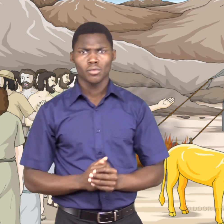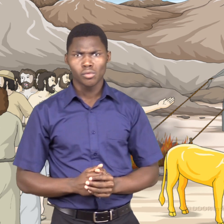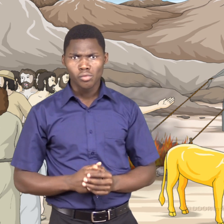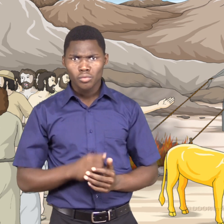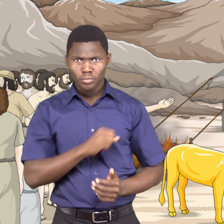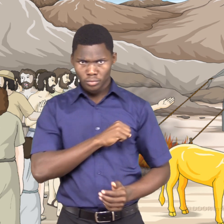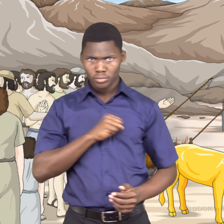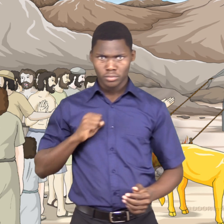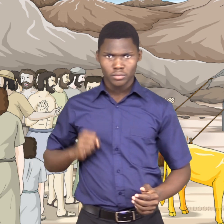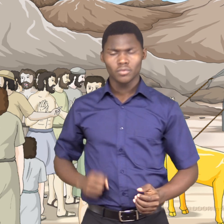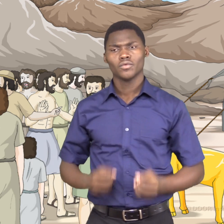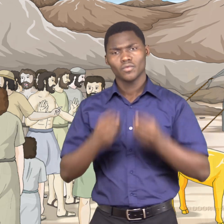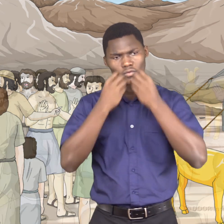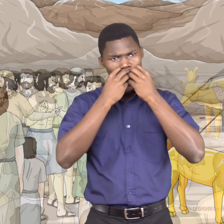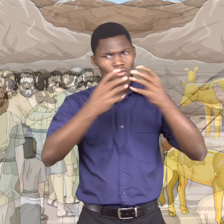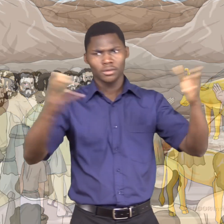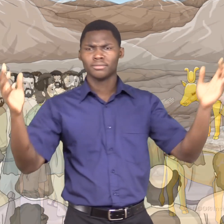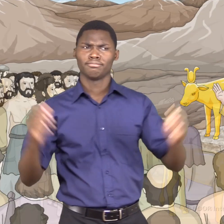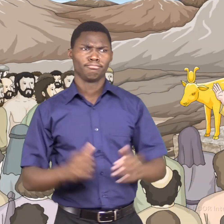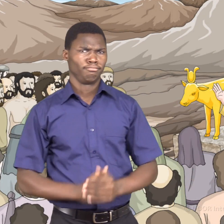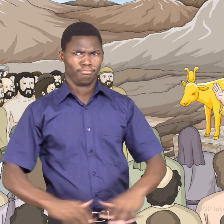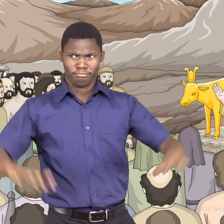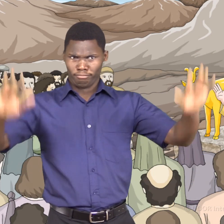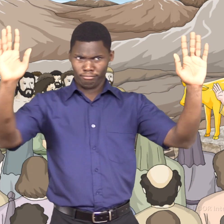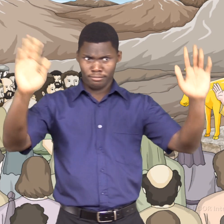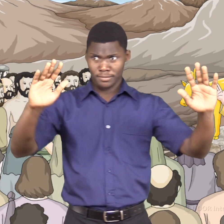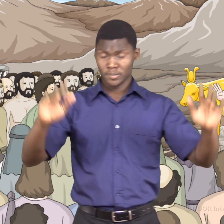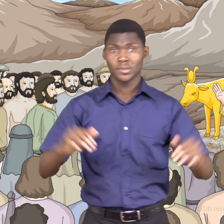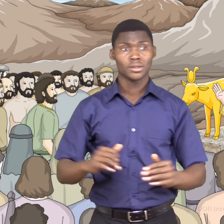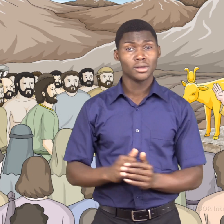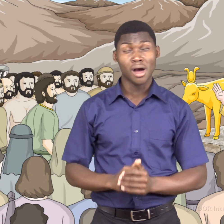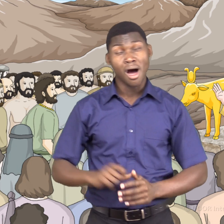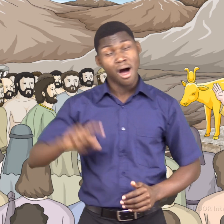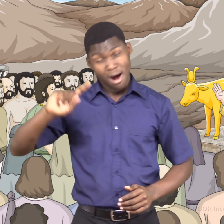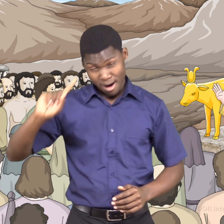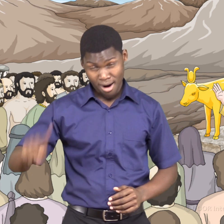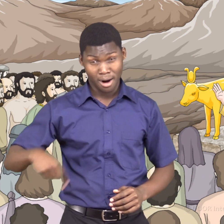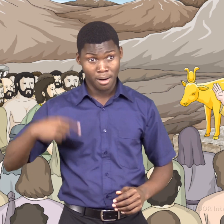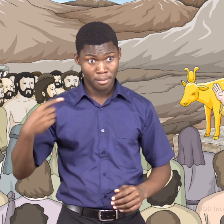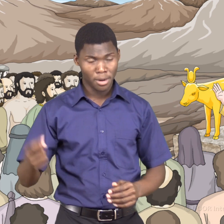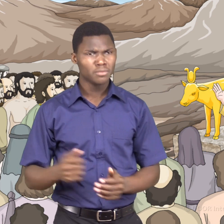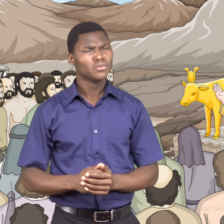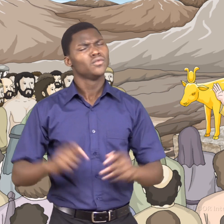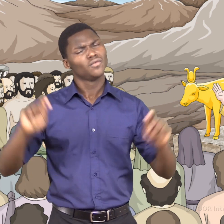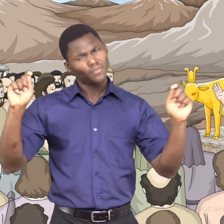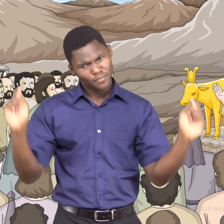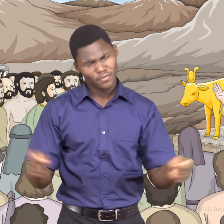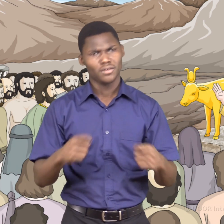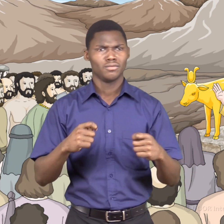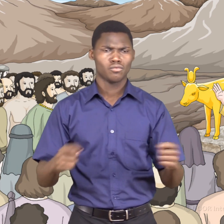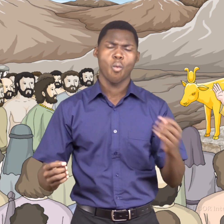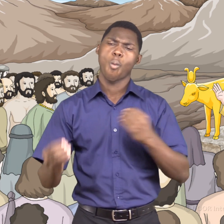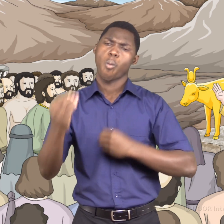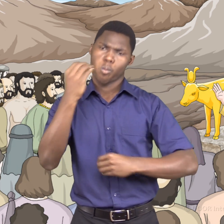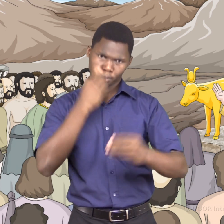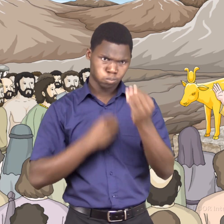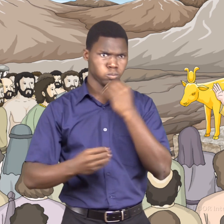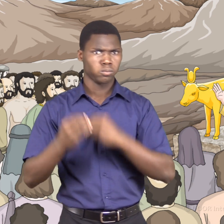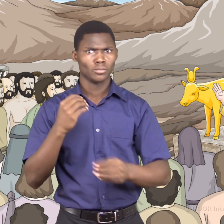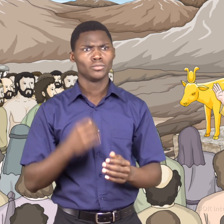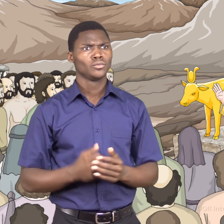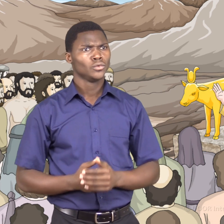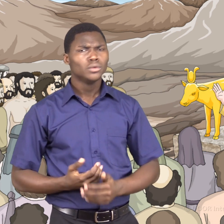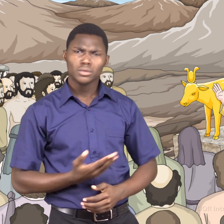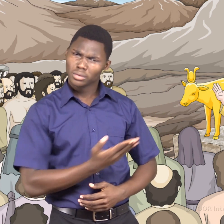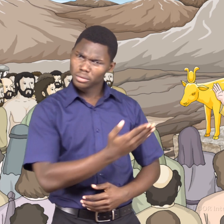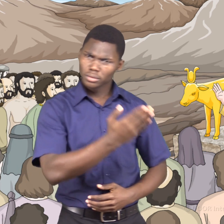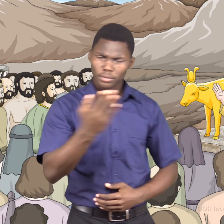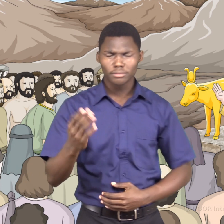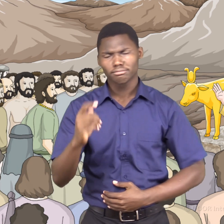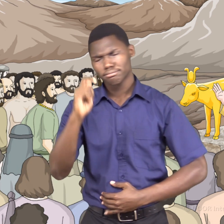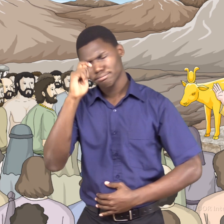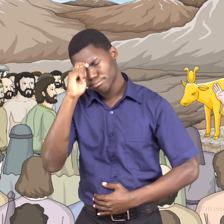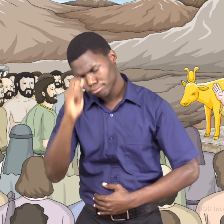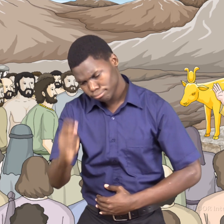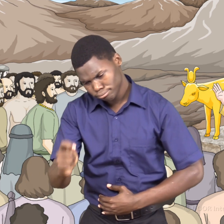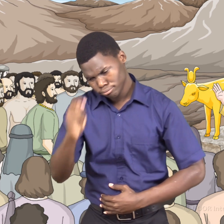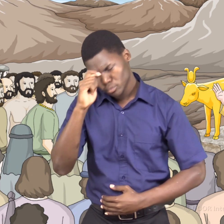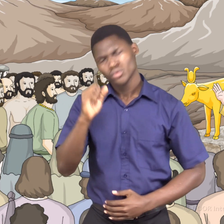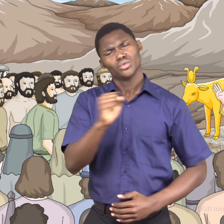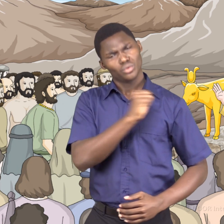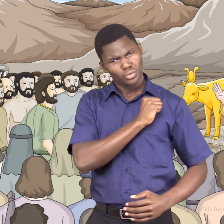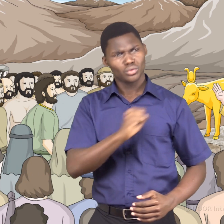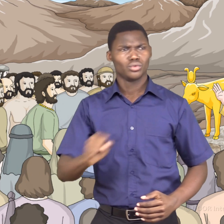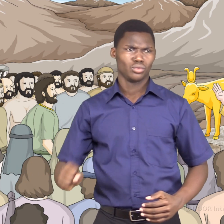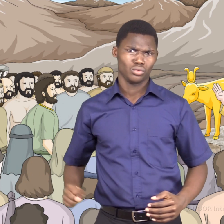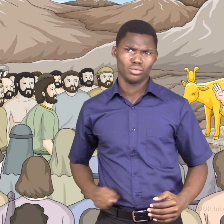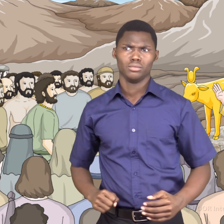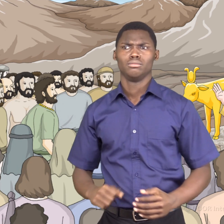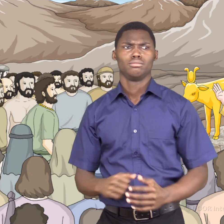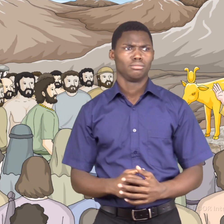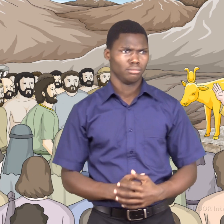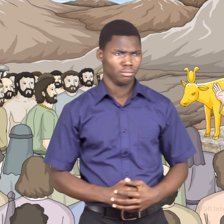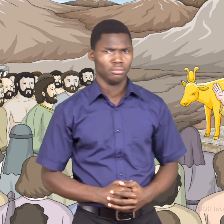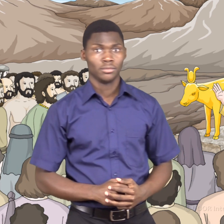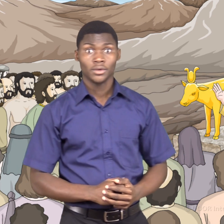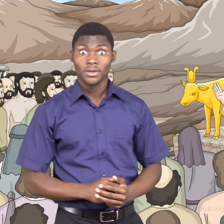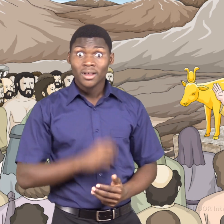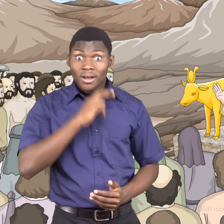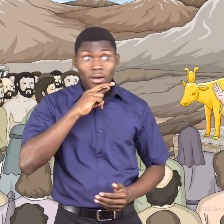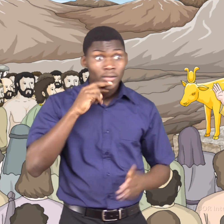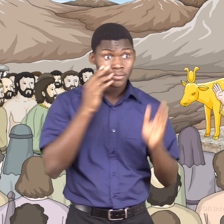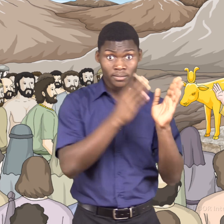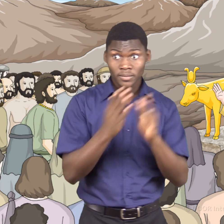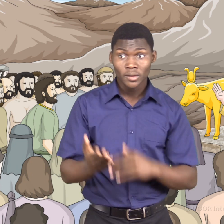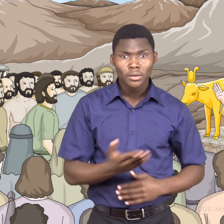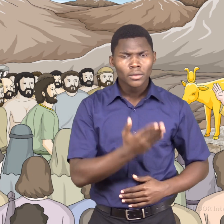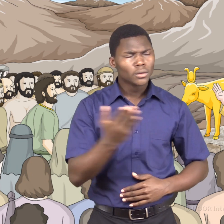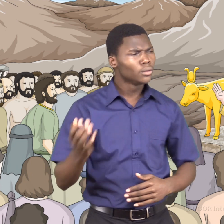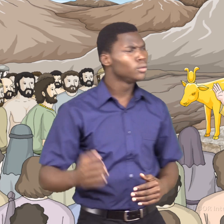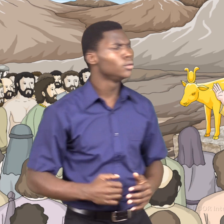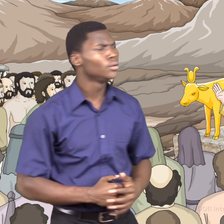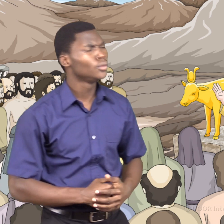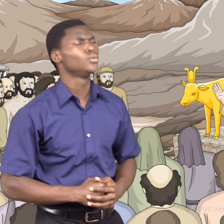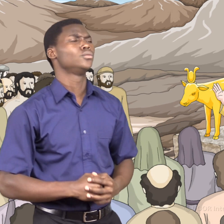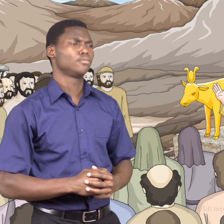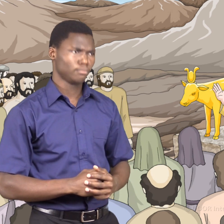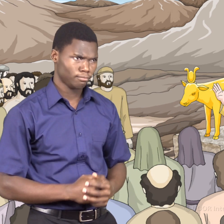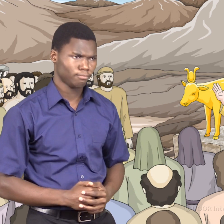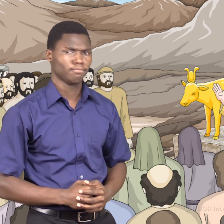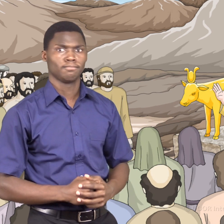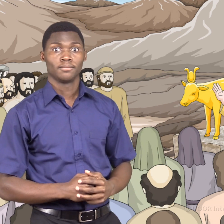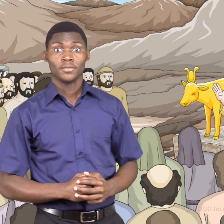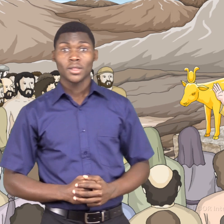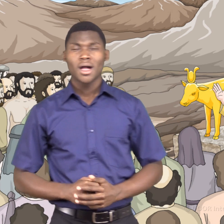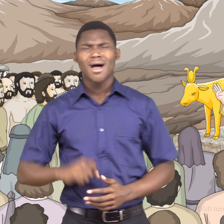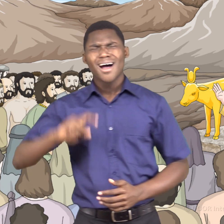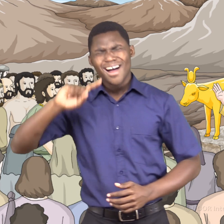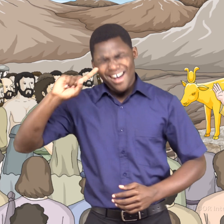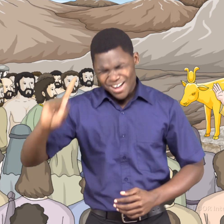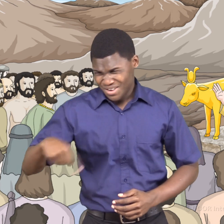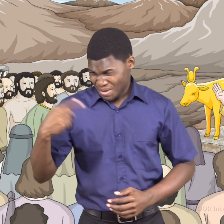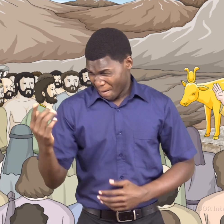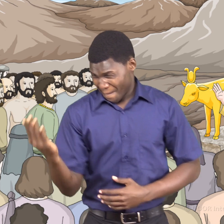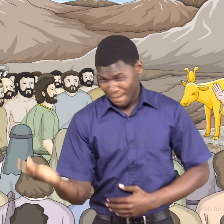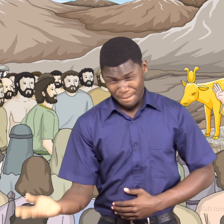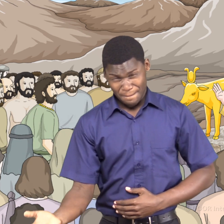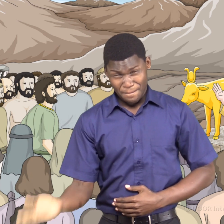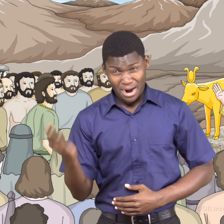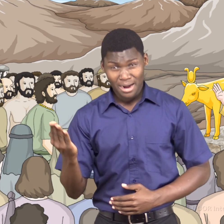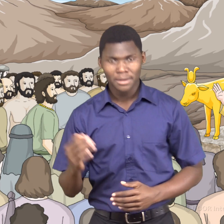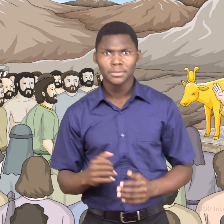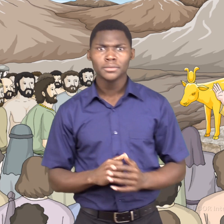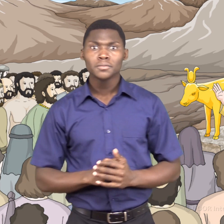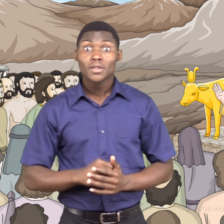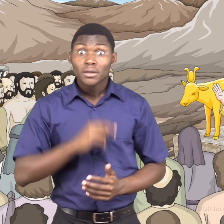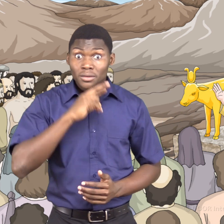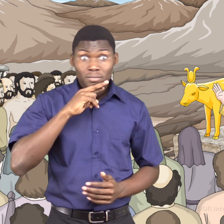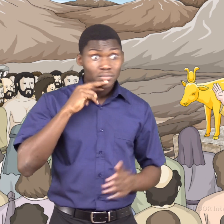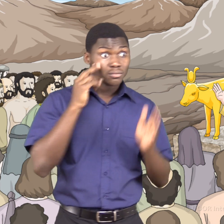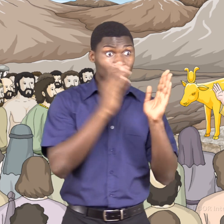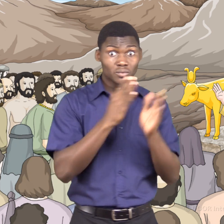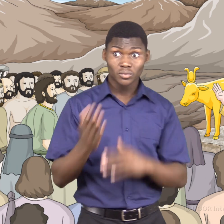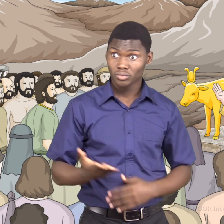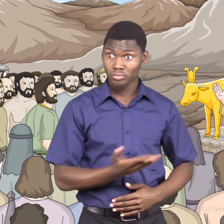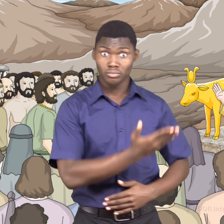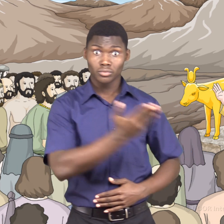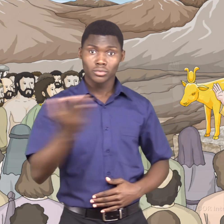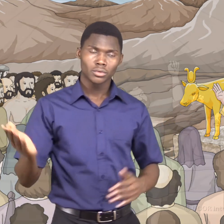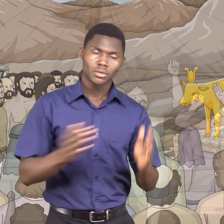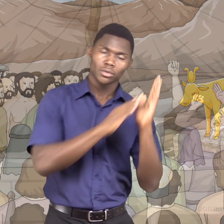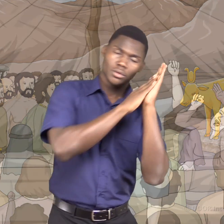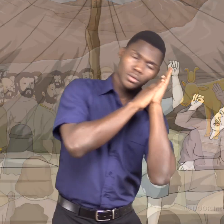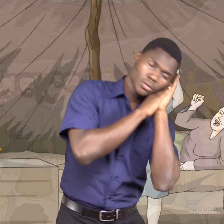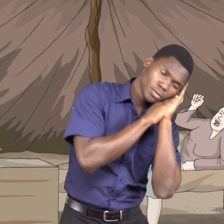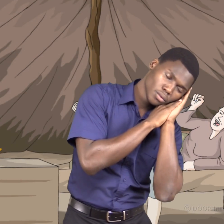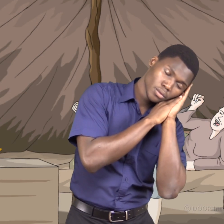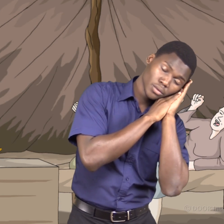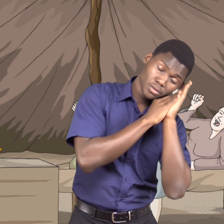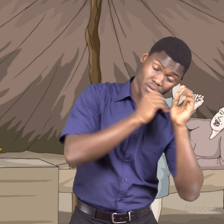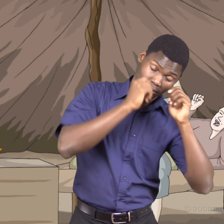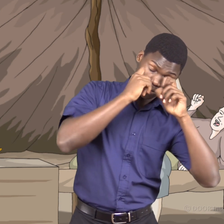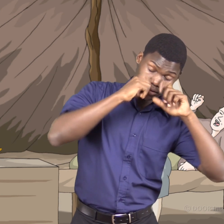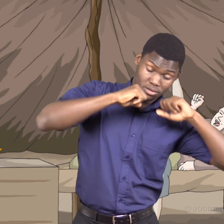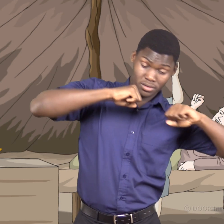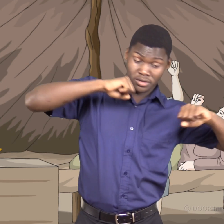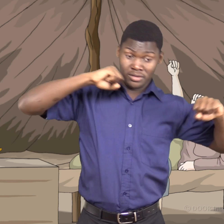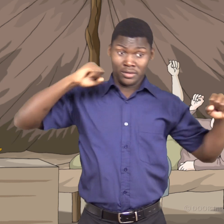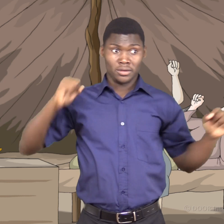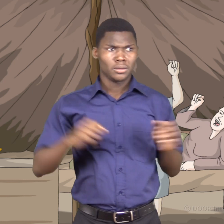When Aaron saw this, he built an altar before the calf and proclaimed: “Tomorrow shall be a feast to the LORD.”